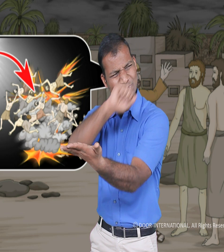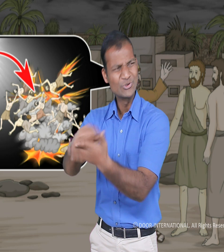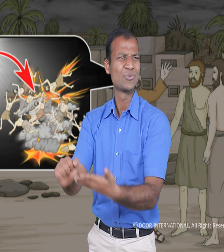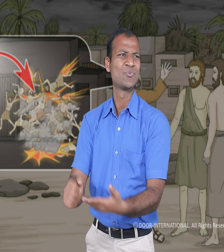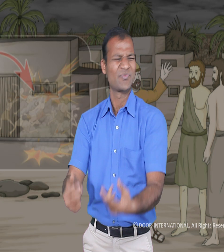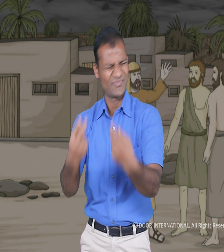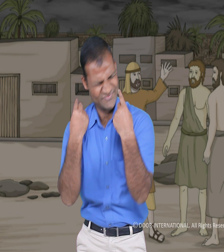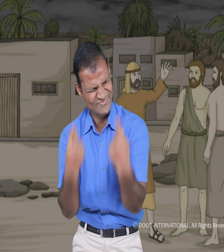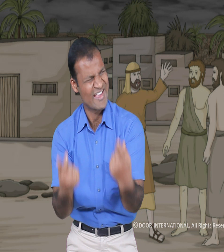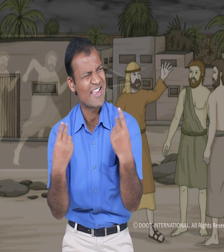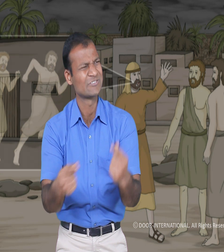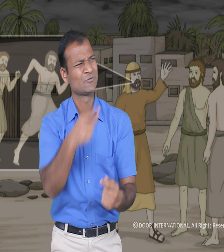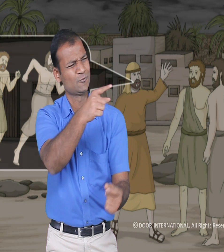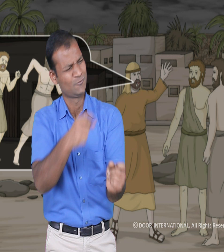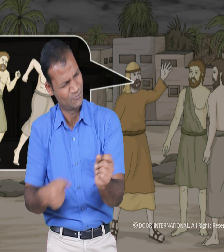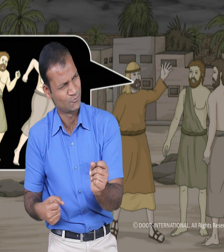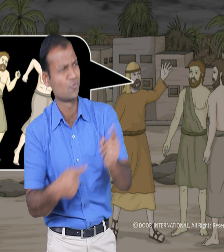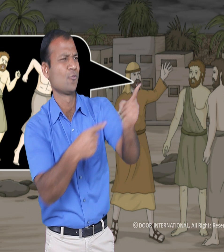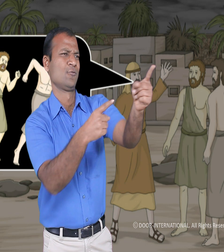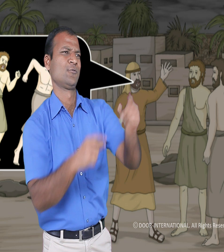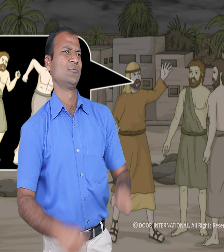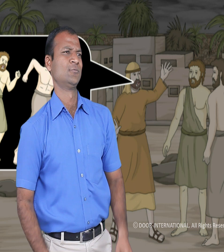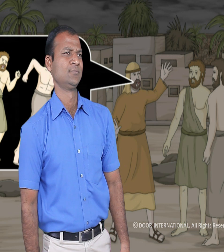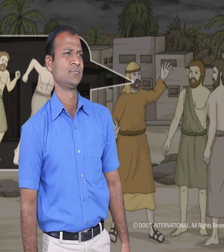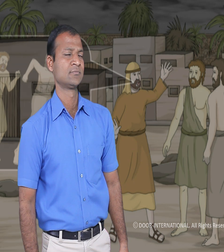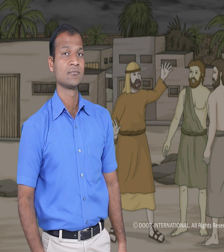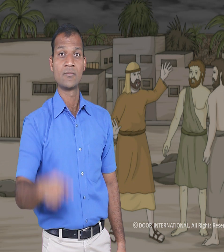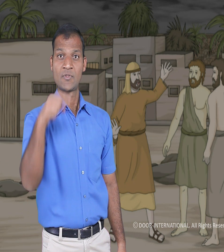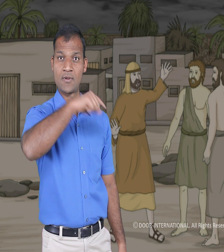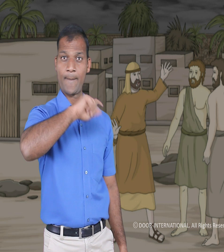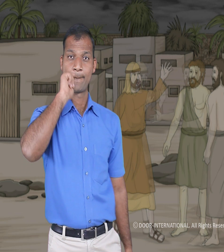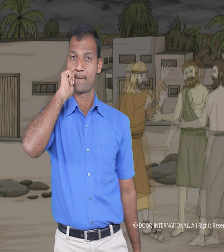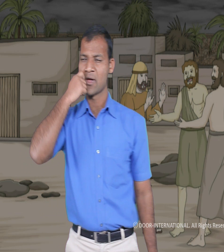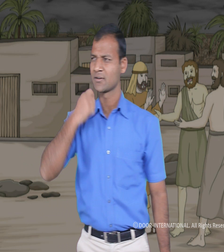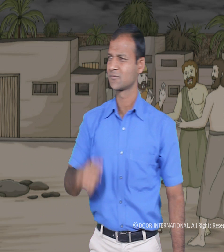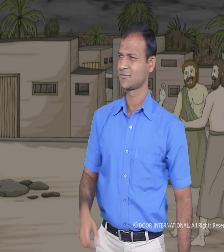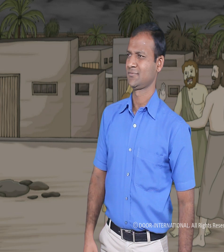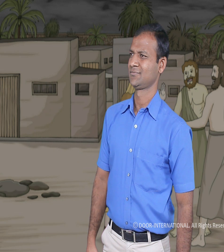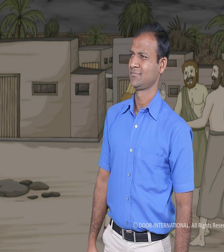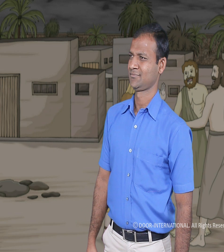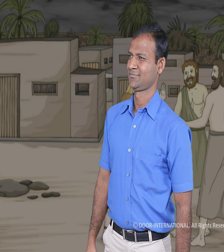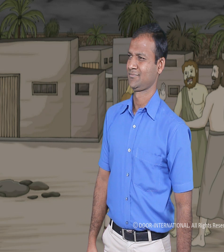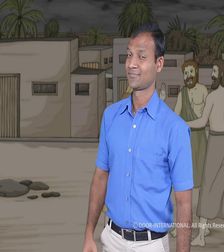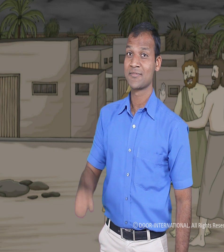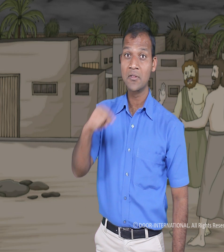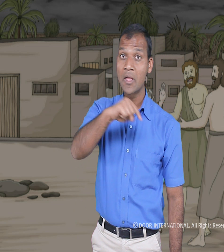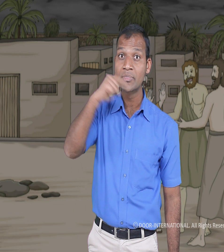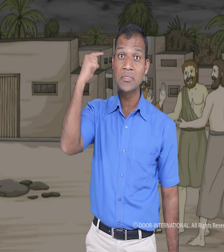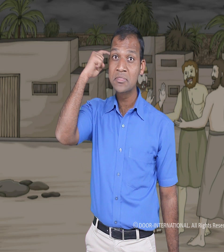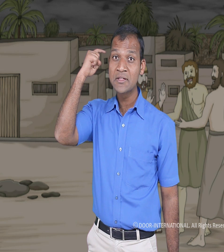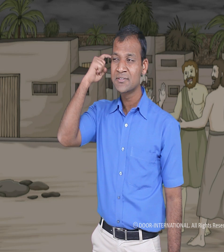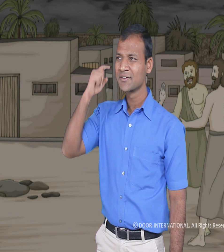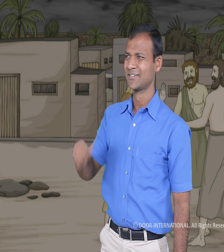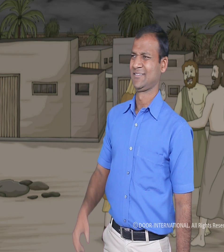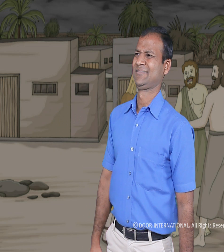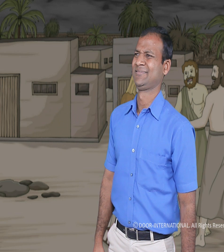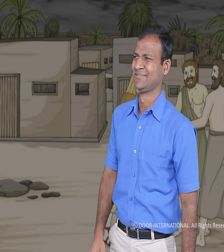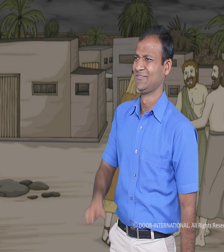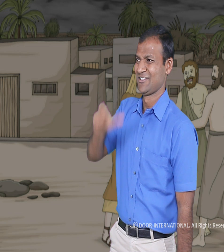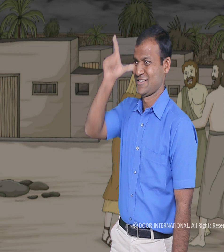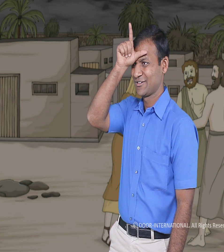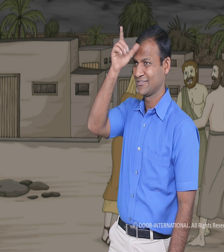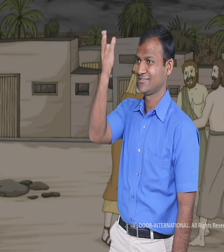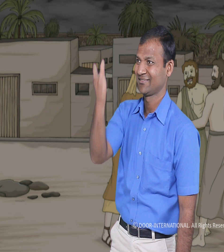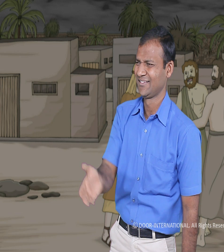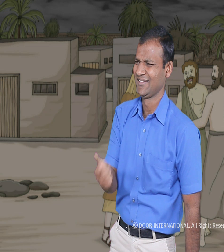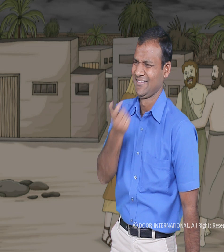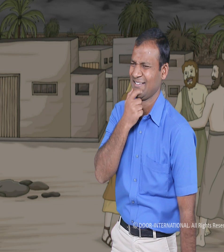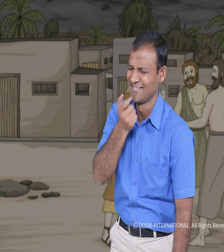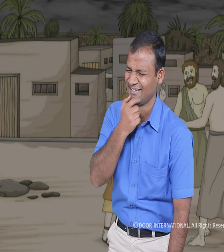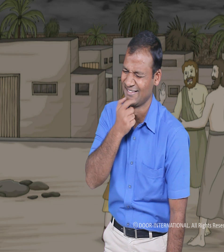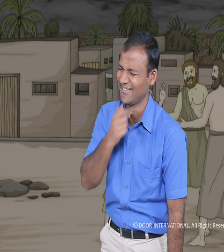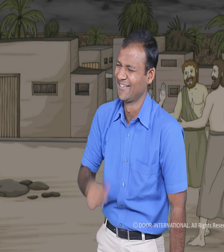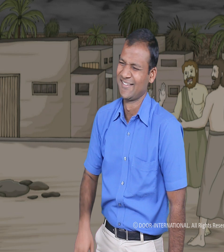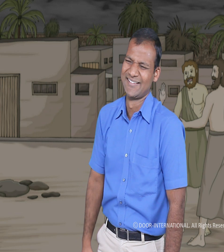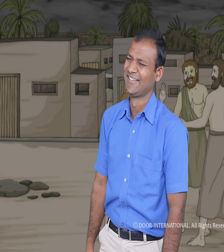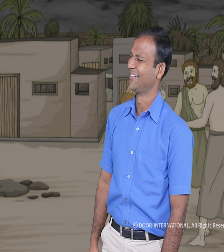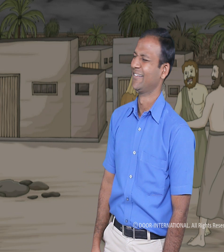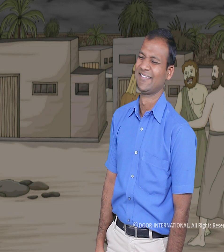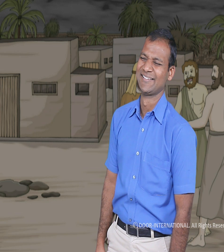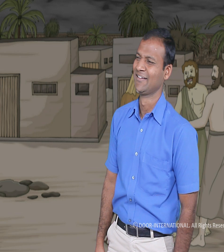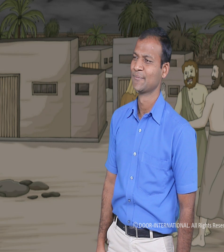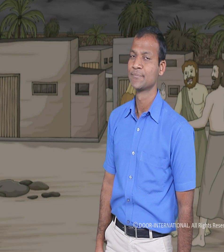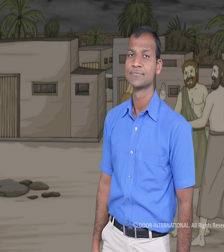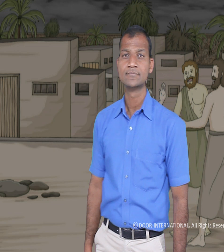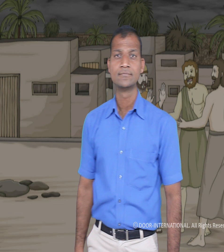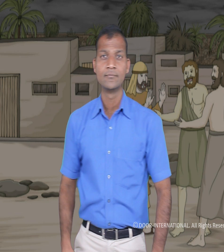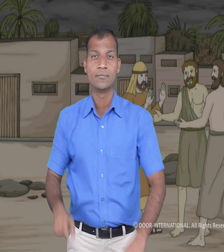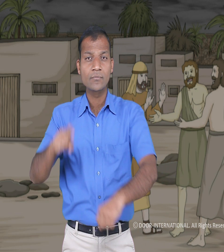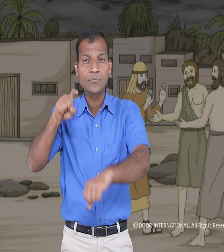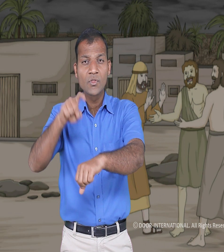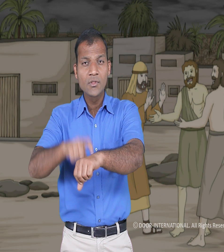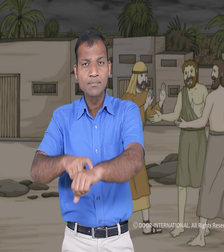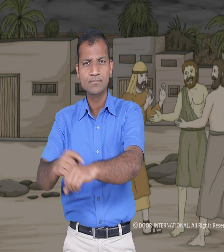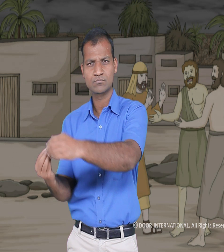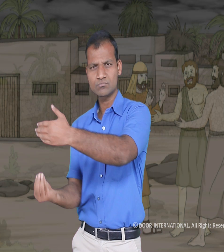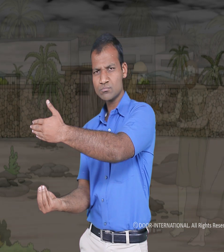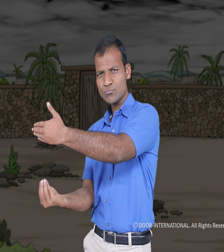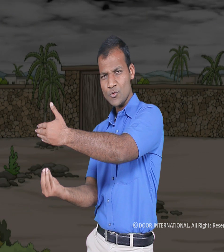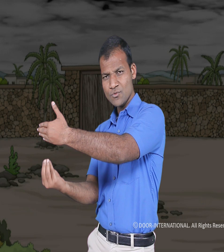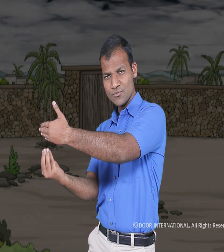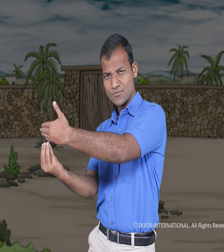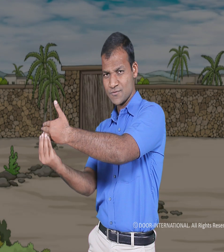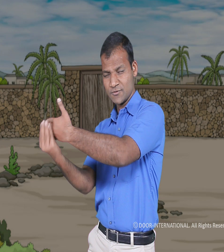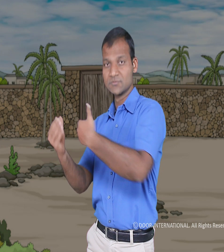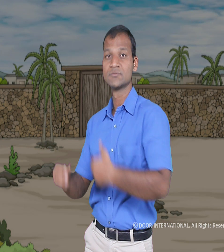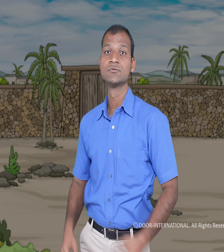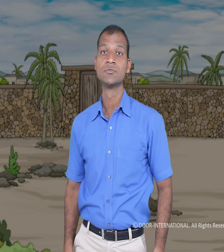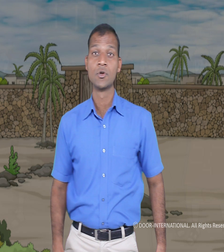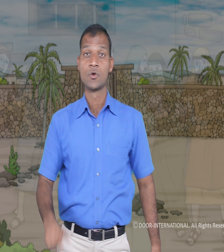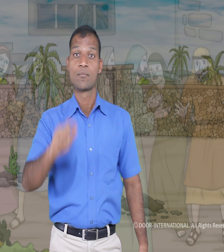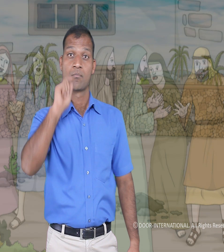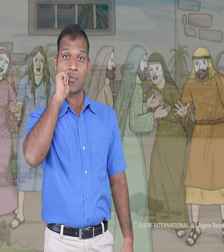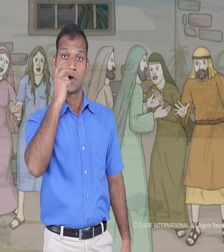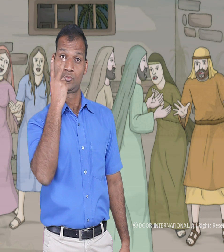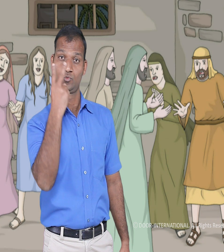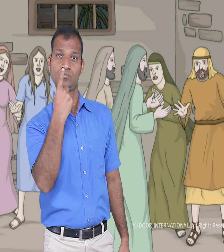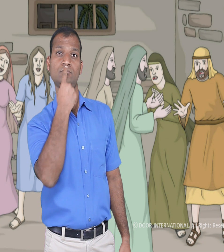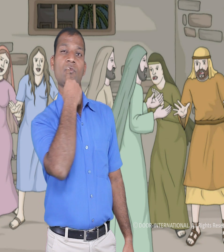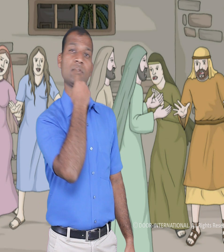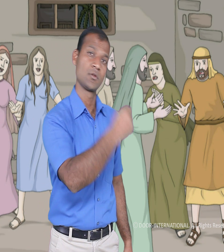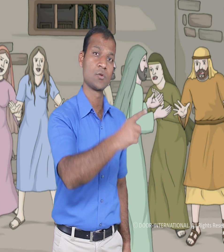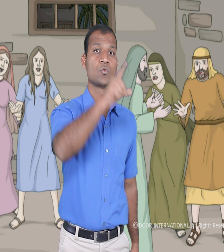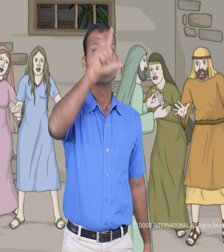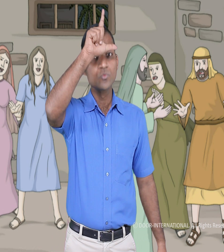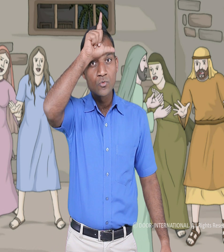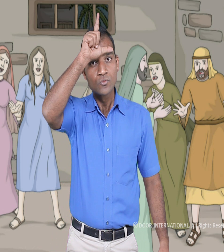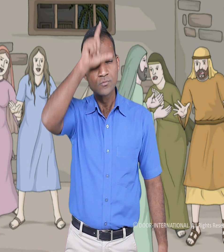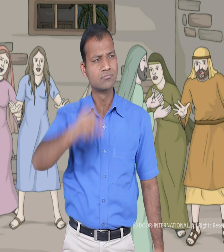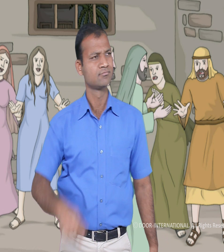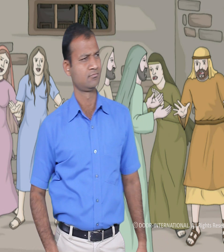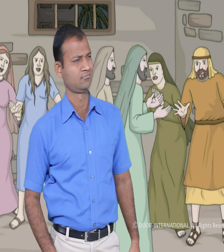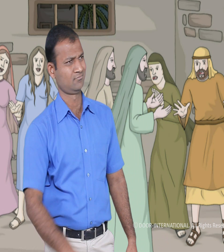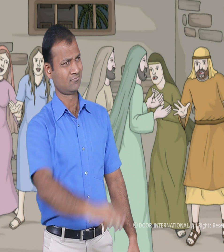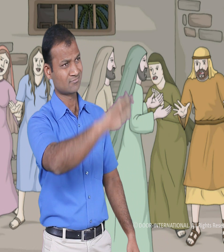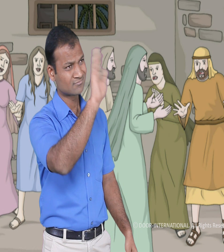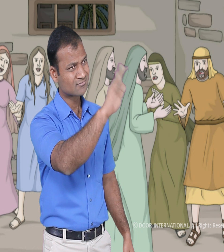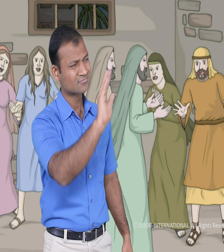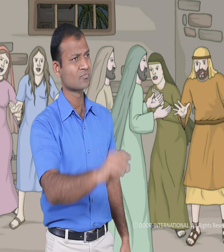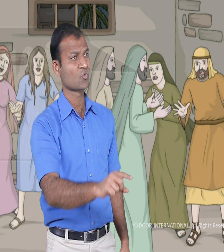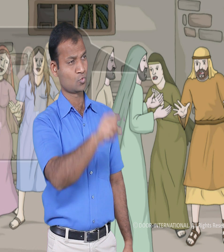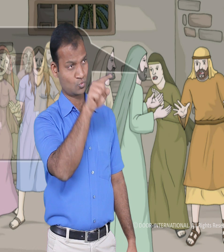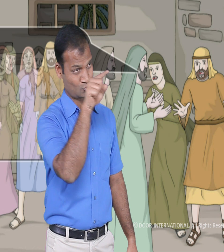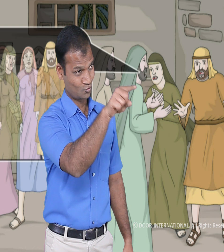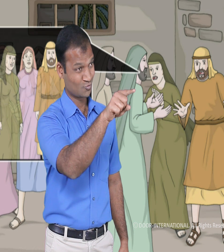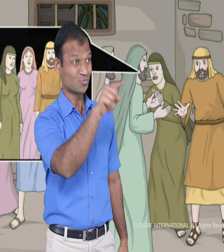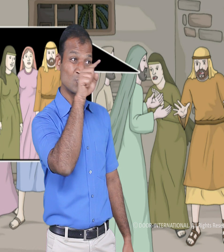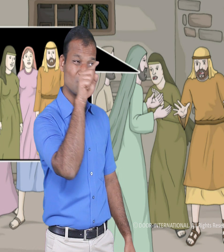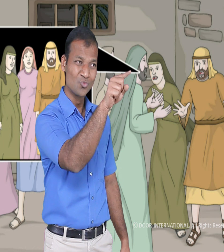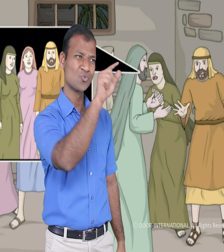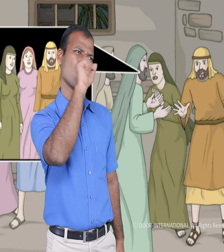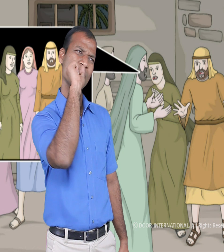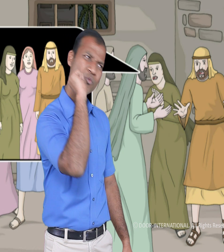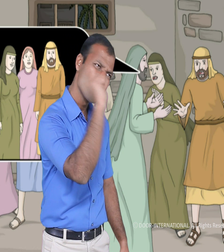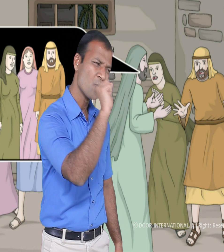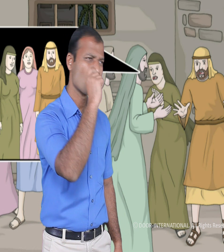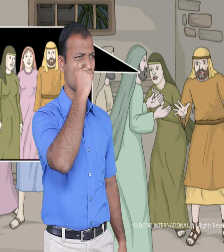But his sons-in-law thought he was joking. At daybreak the angels hurried Lot along, saying, “Get up!